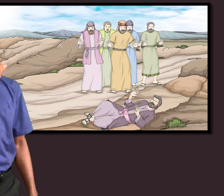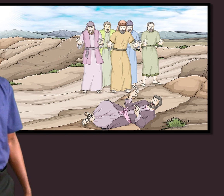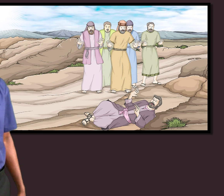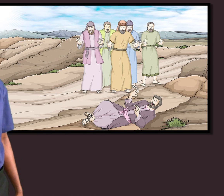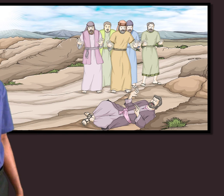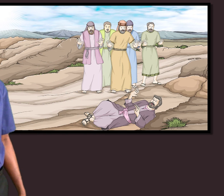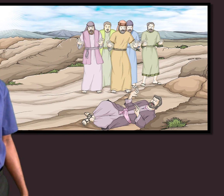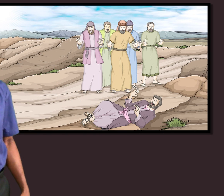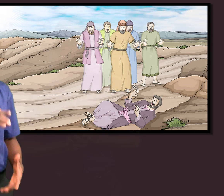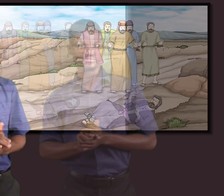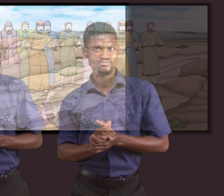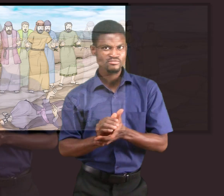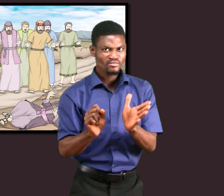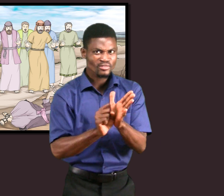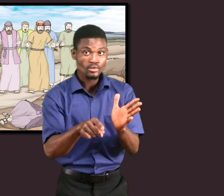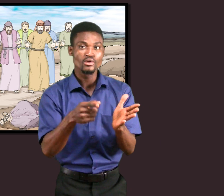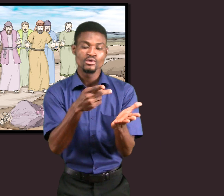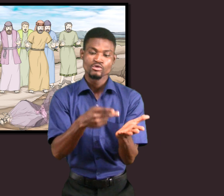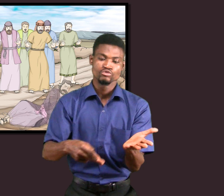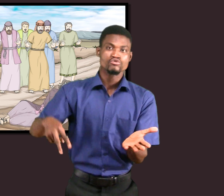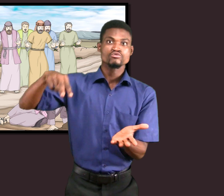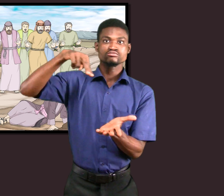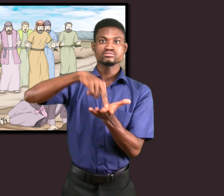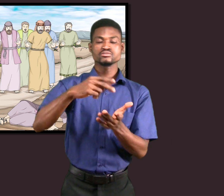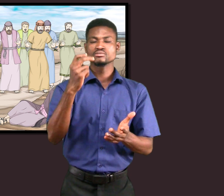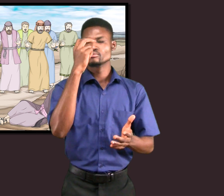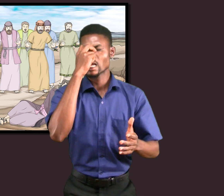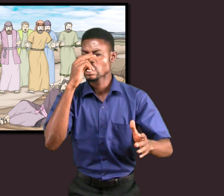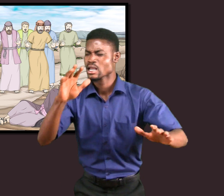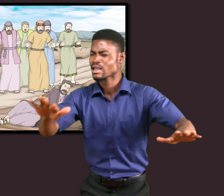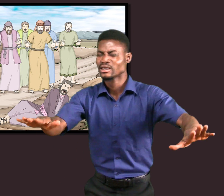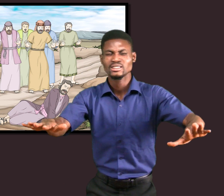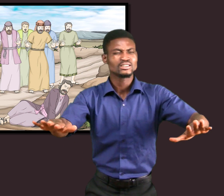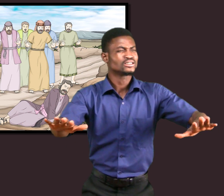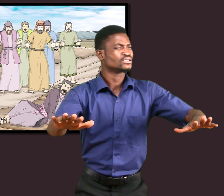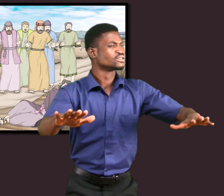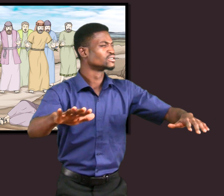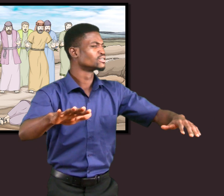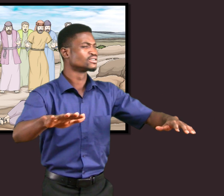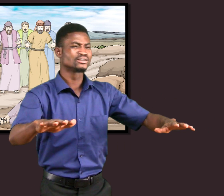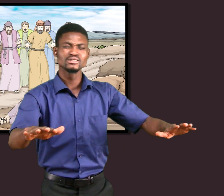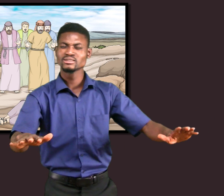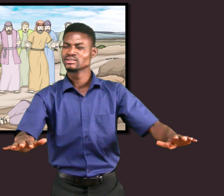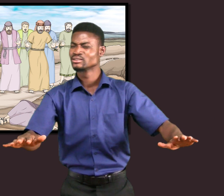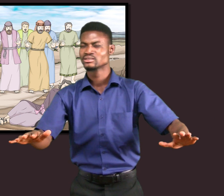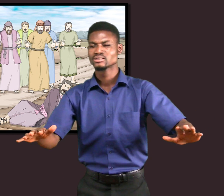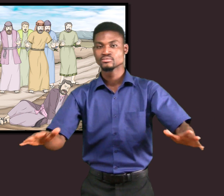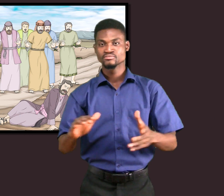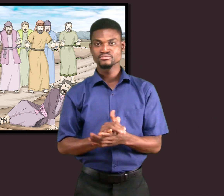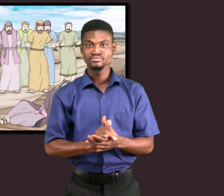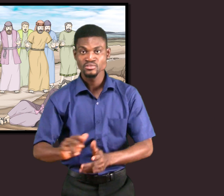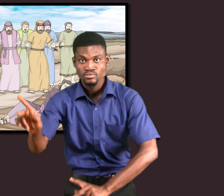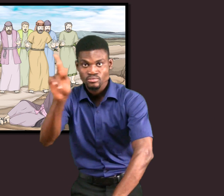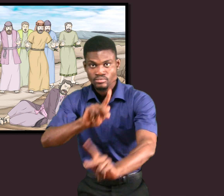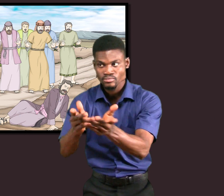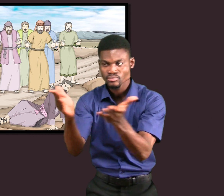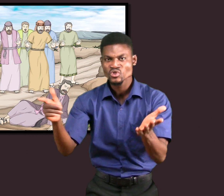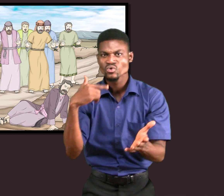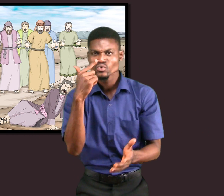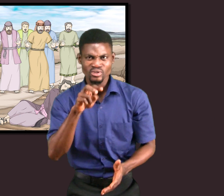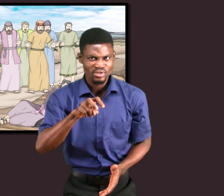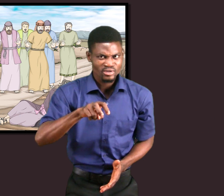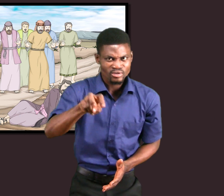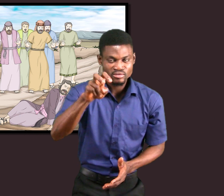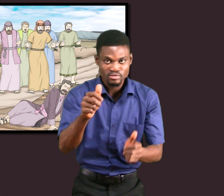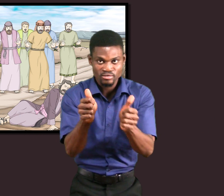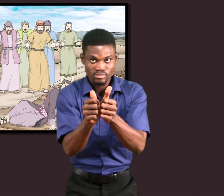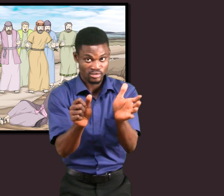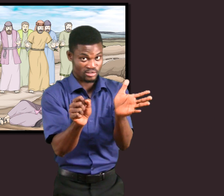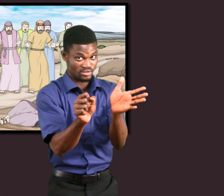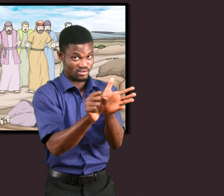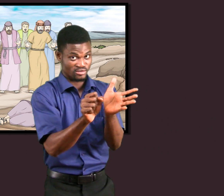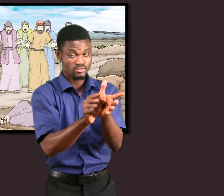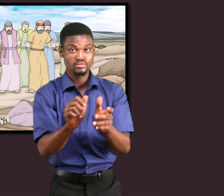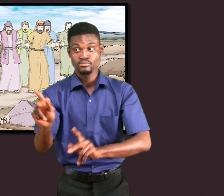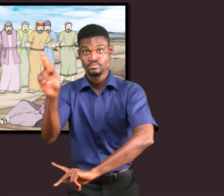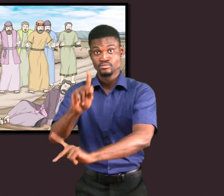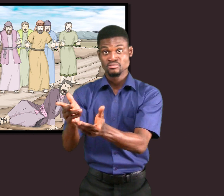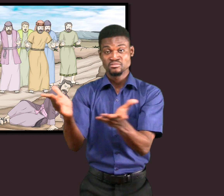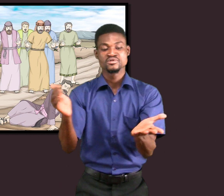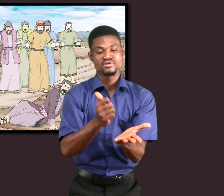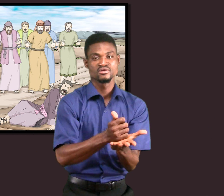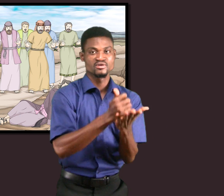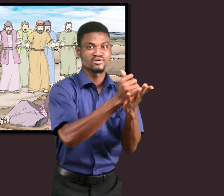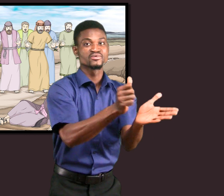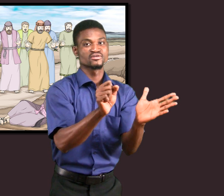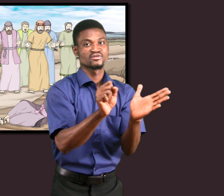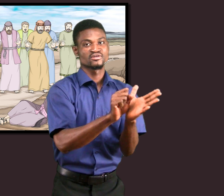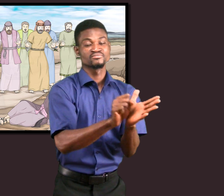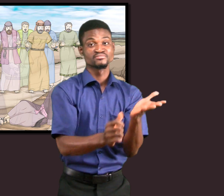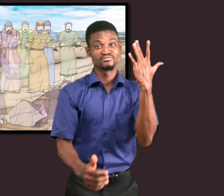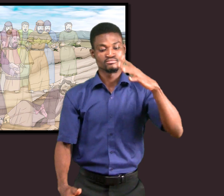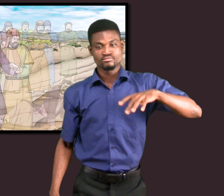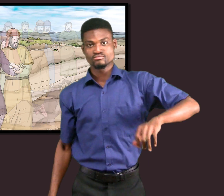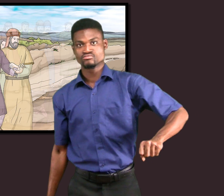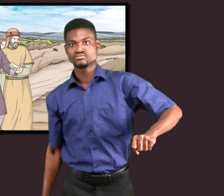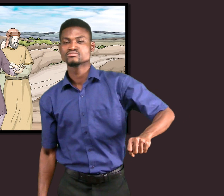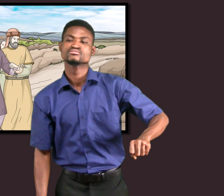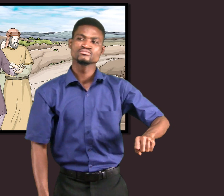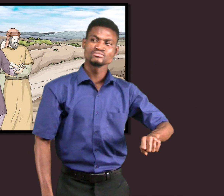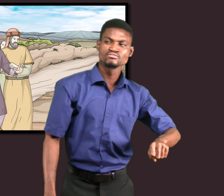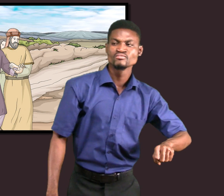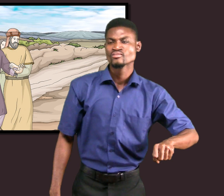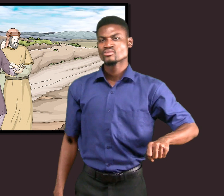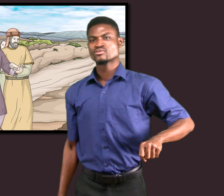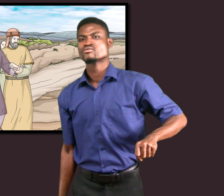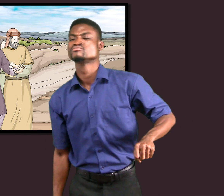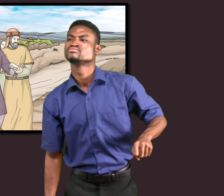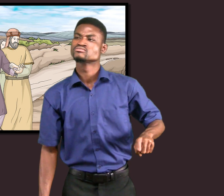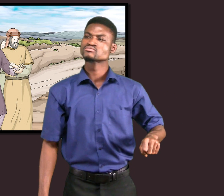Saul got up from the ground, but when he opened his eyes he could not see a thing.